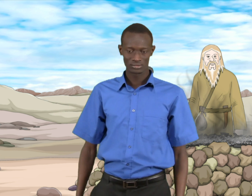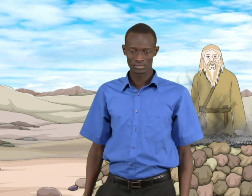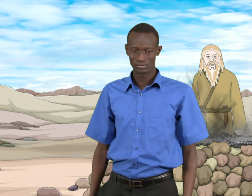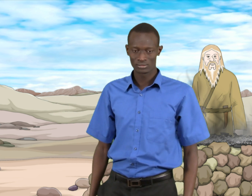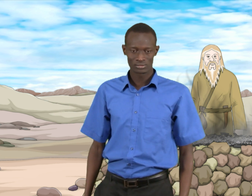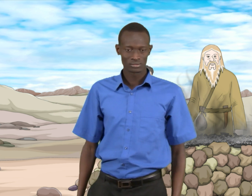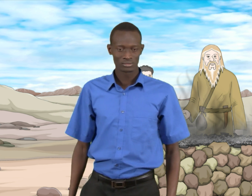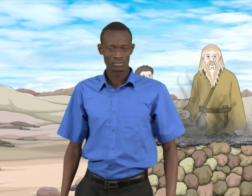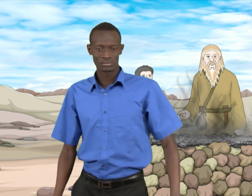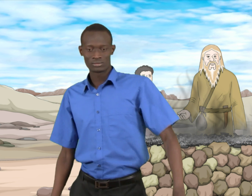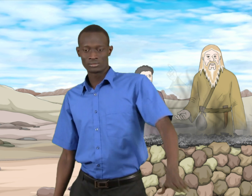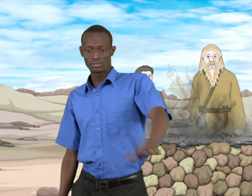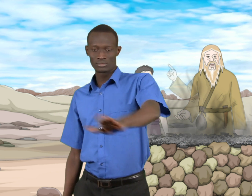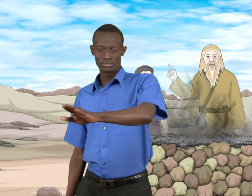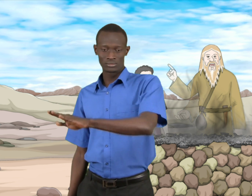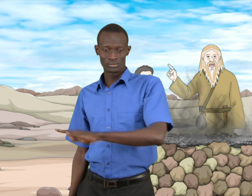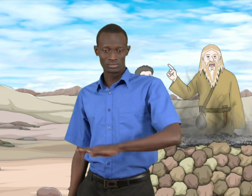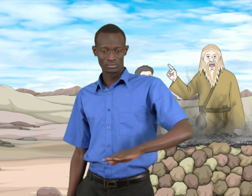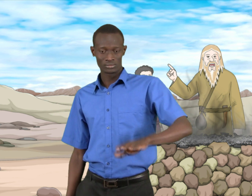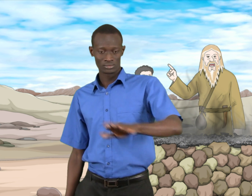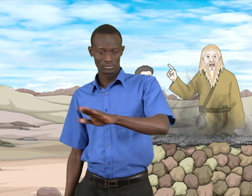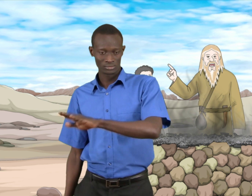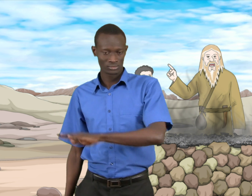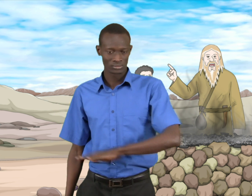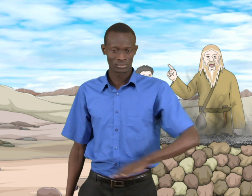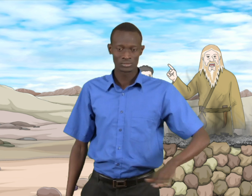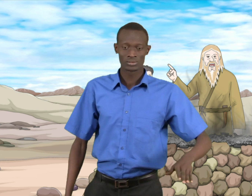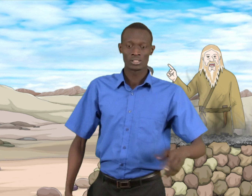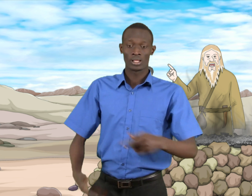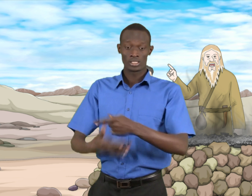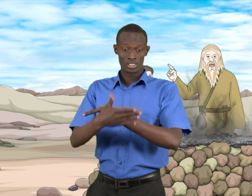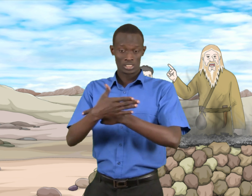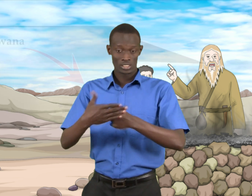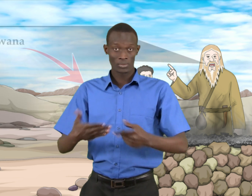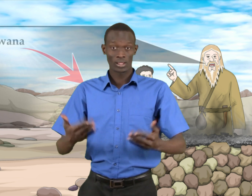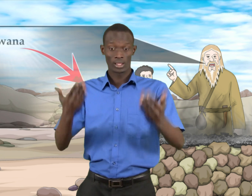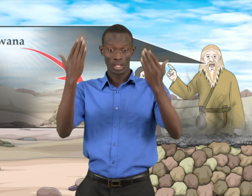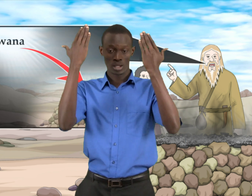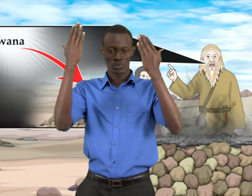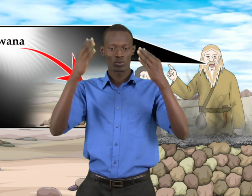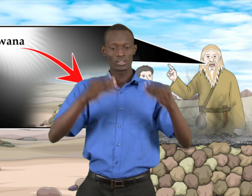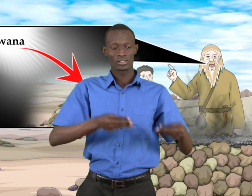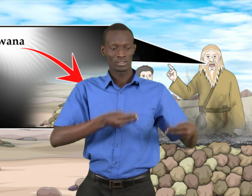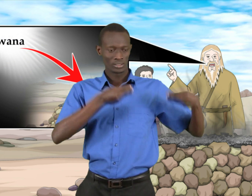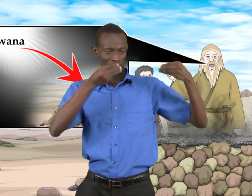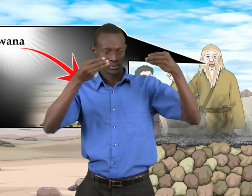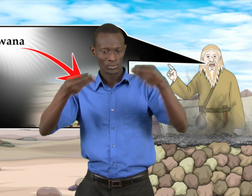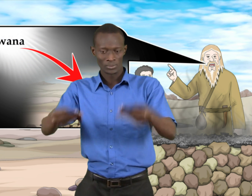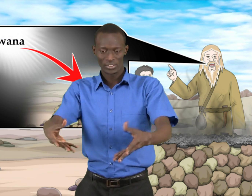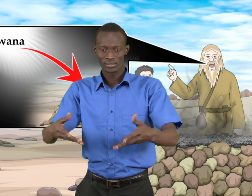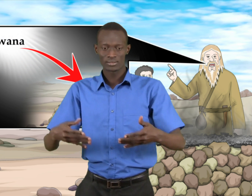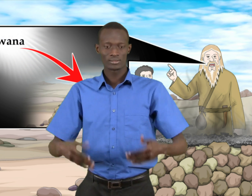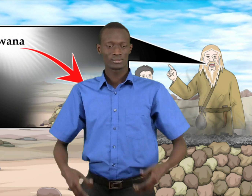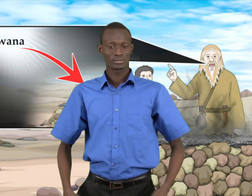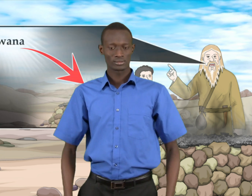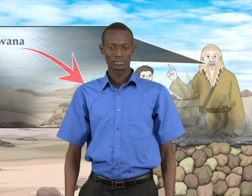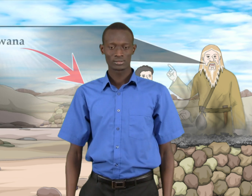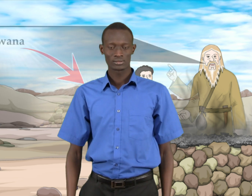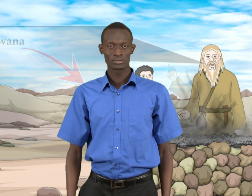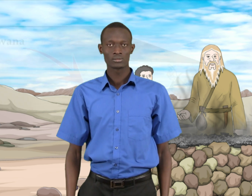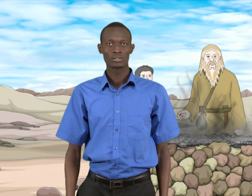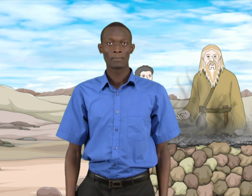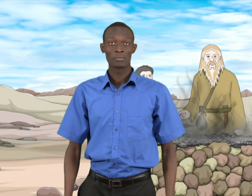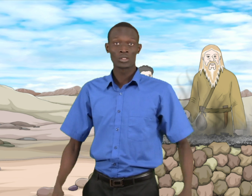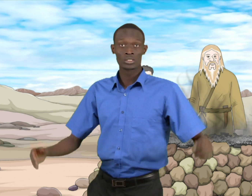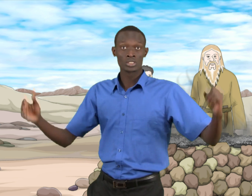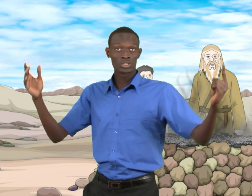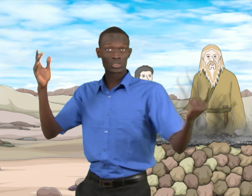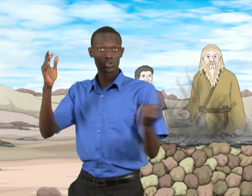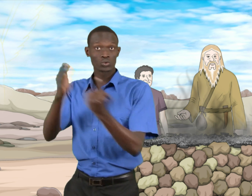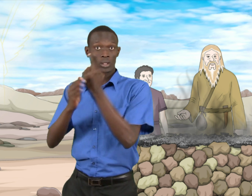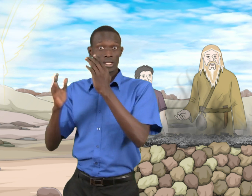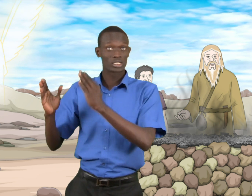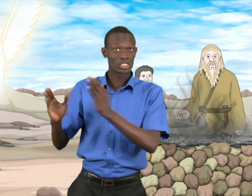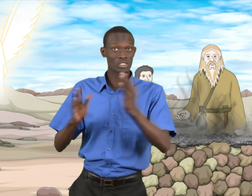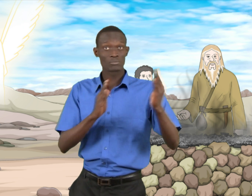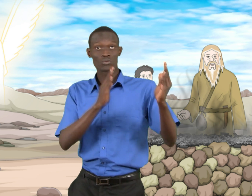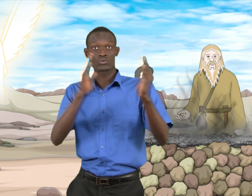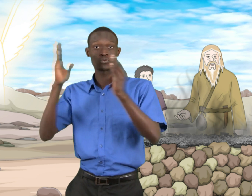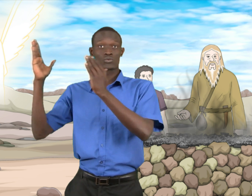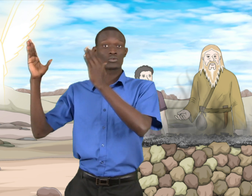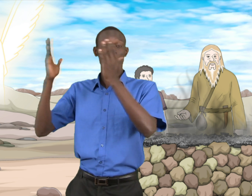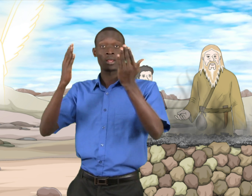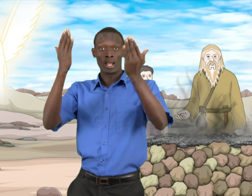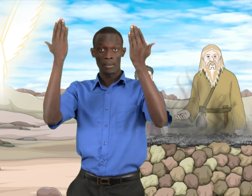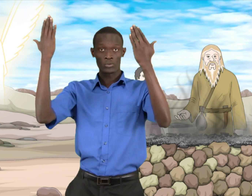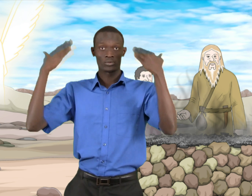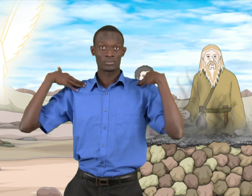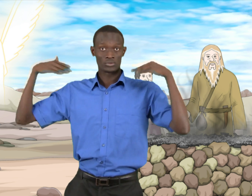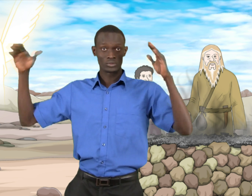And Abraham called that place The LORD Will Provide. So to this day it is said, “On the mountain of the LORD it will be provided.”